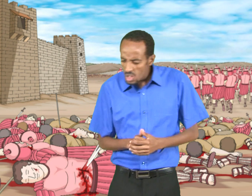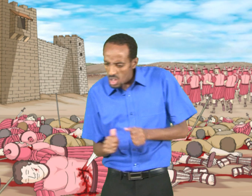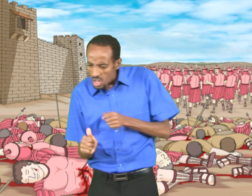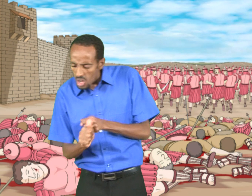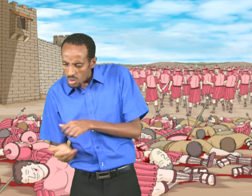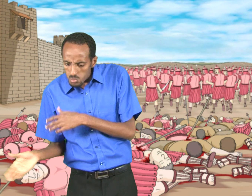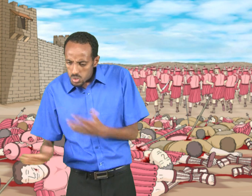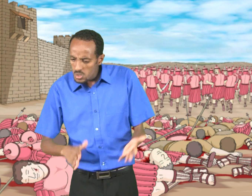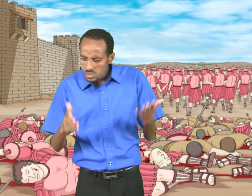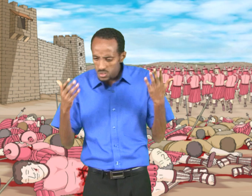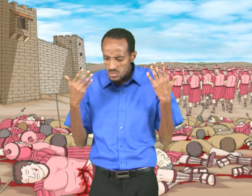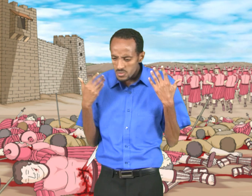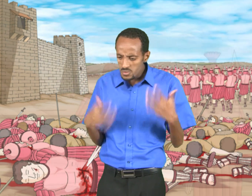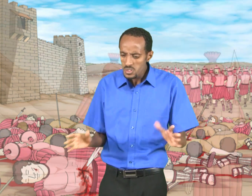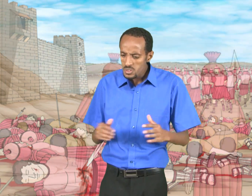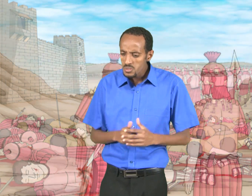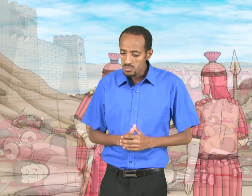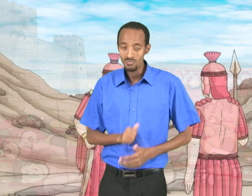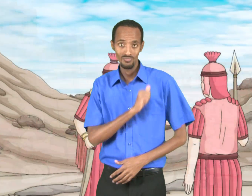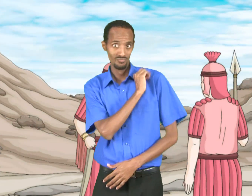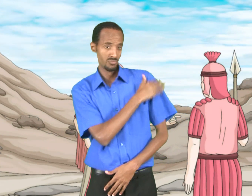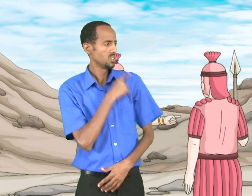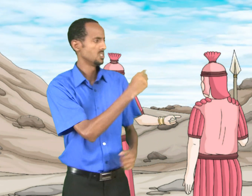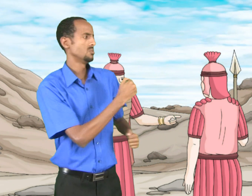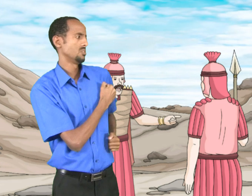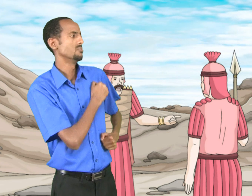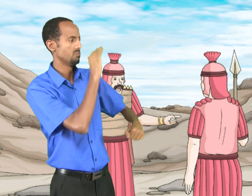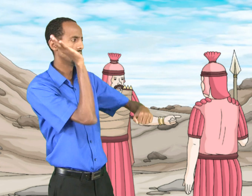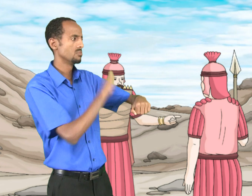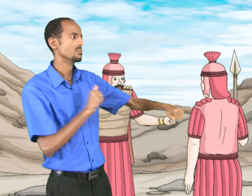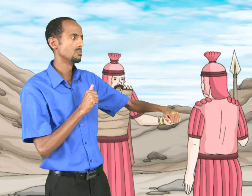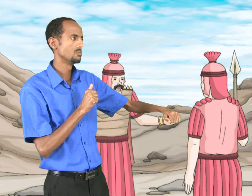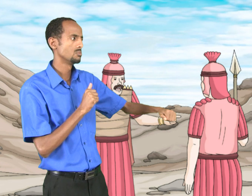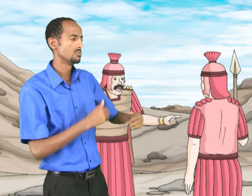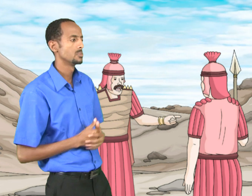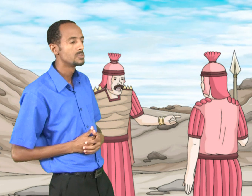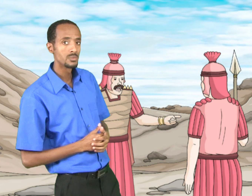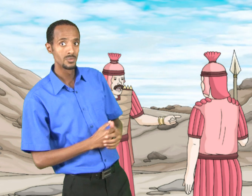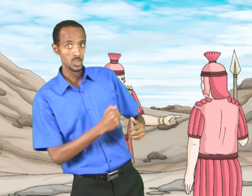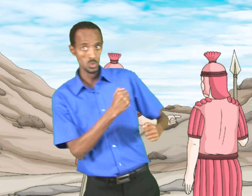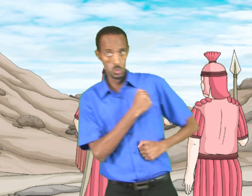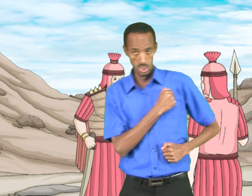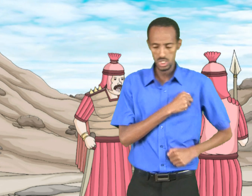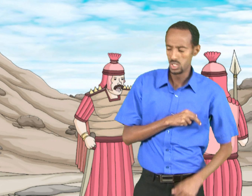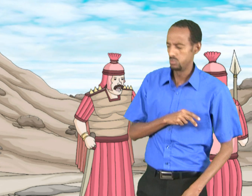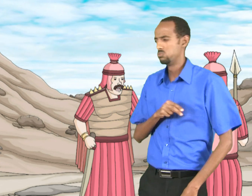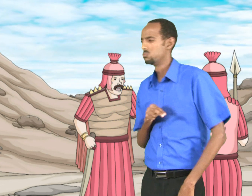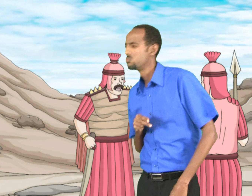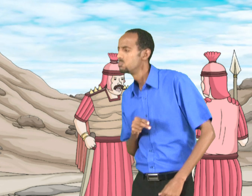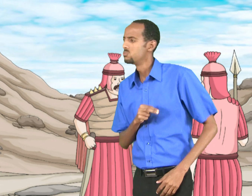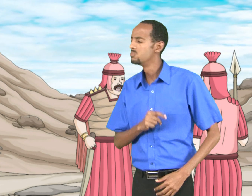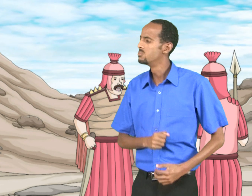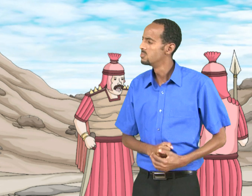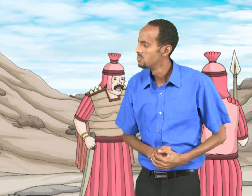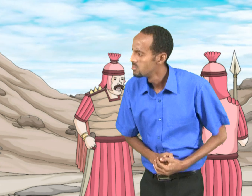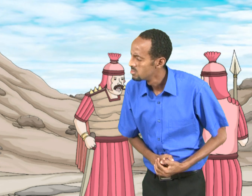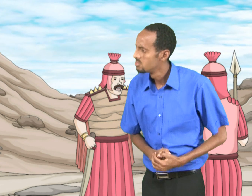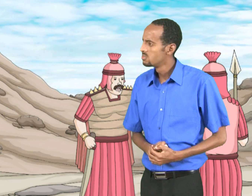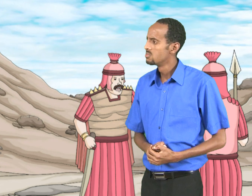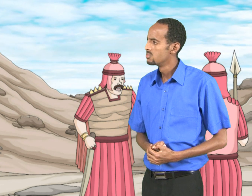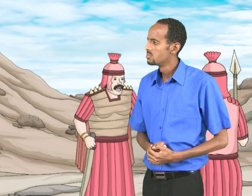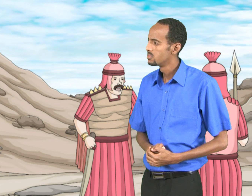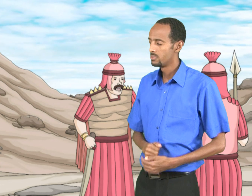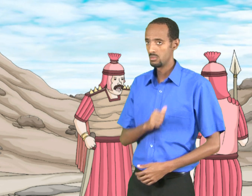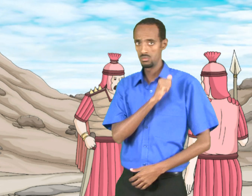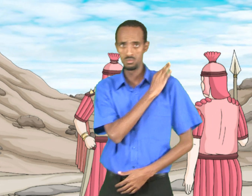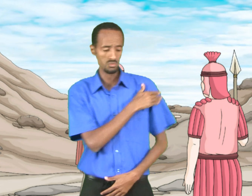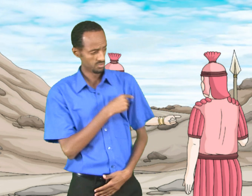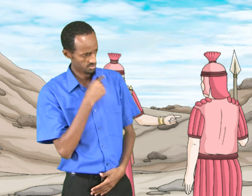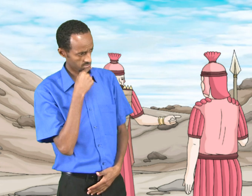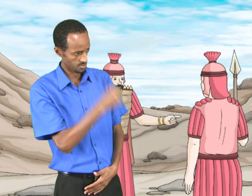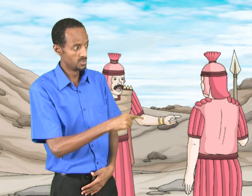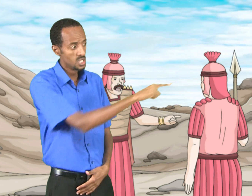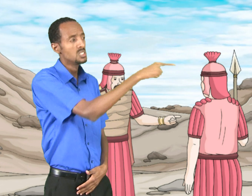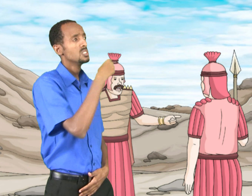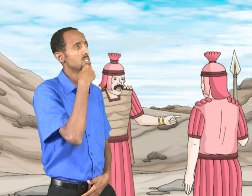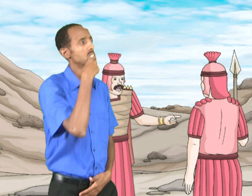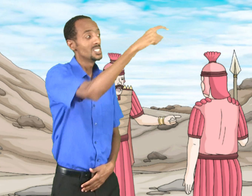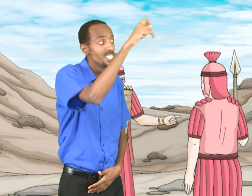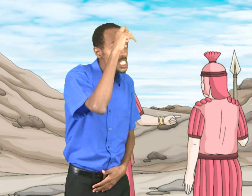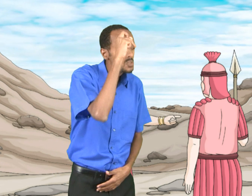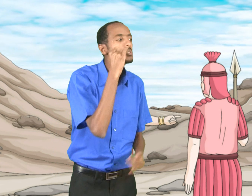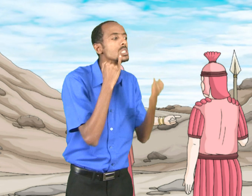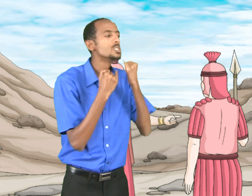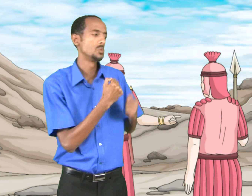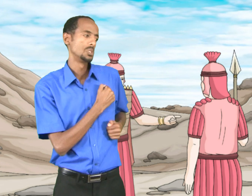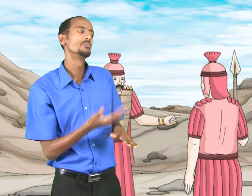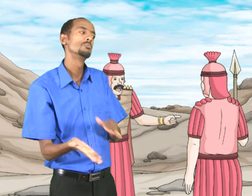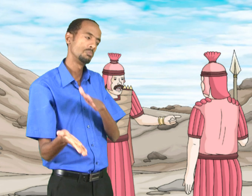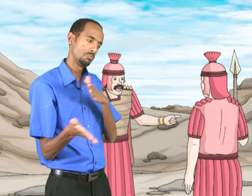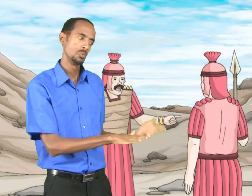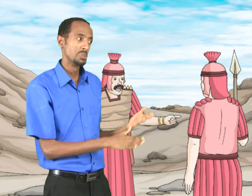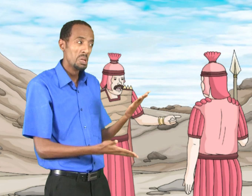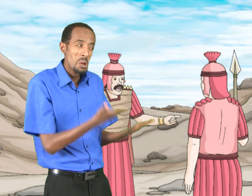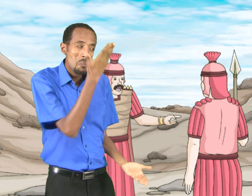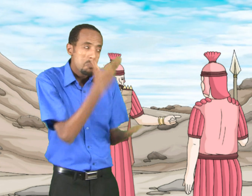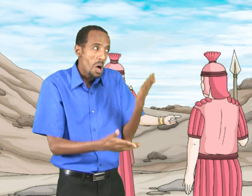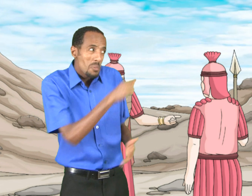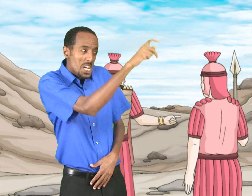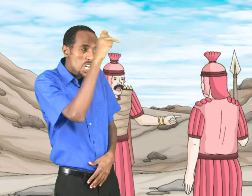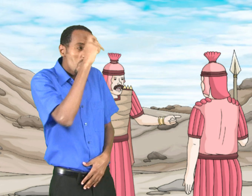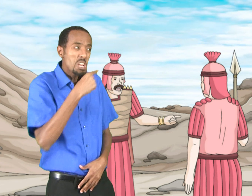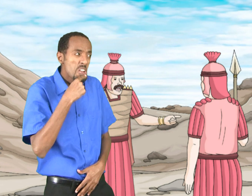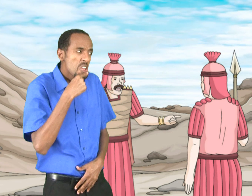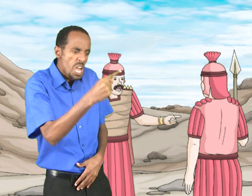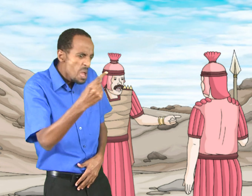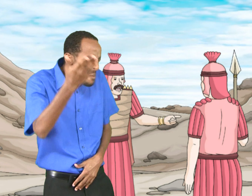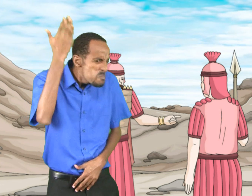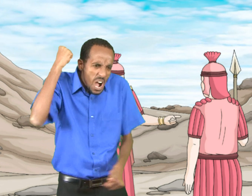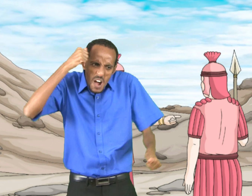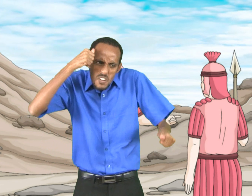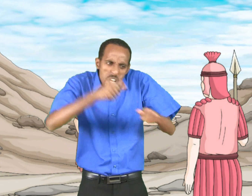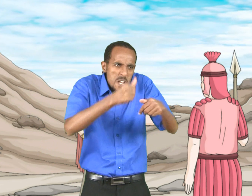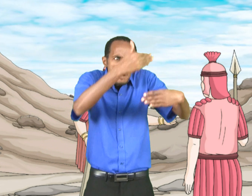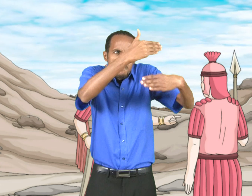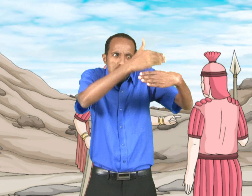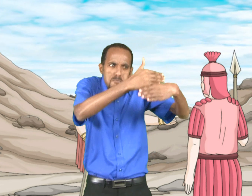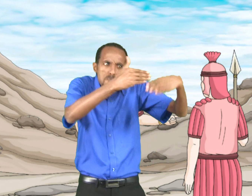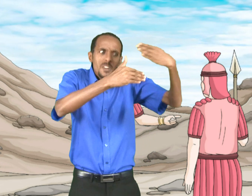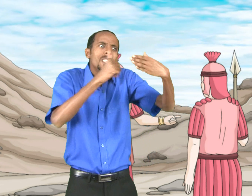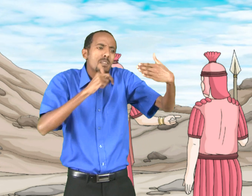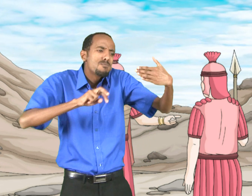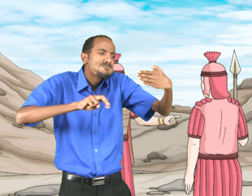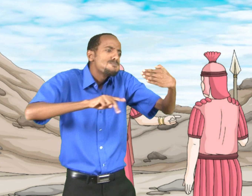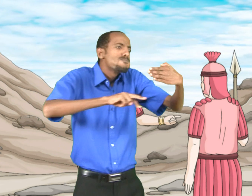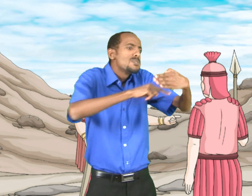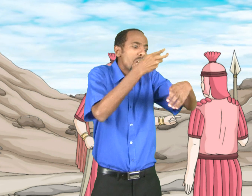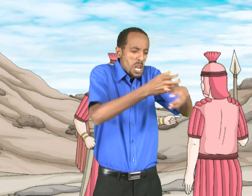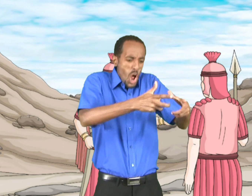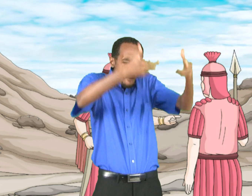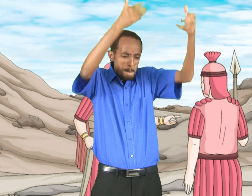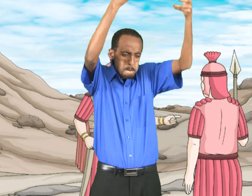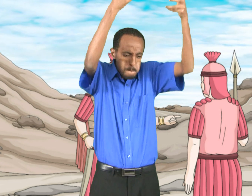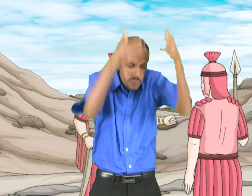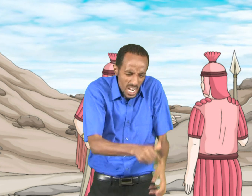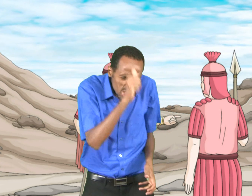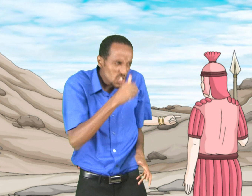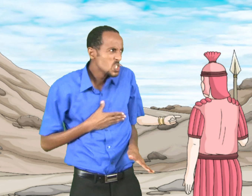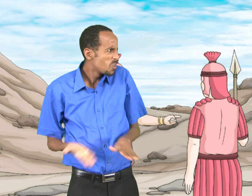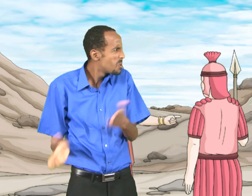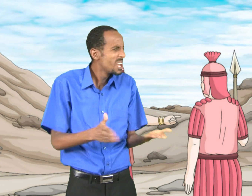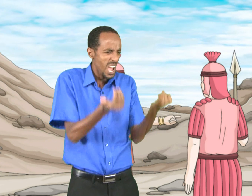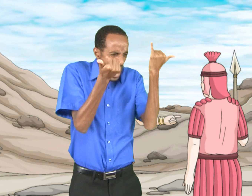Joab sent to David a full account of the battle and instructed the messenger, “When you have finished giving the king all the details of the battle, if the king’s anger flares, he may ask you, ‘Why did you get so close to the city to fight? Did you not realize they would shoot from atop the wall? Who was the one to strike Abimelech son of Jerubbesheth ?